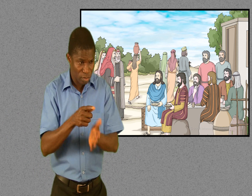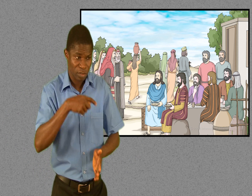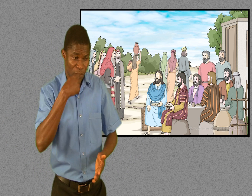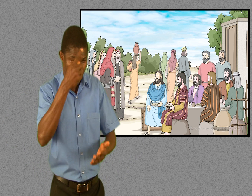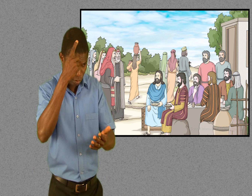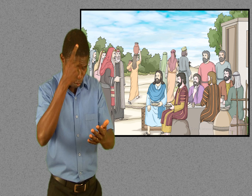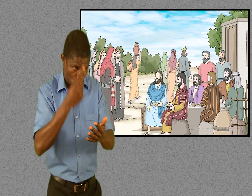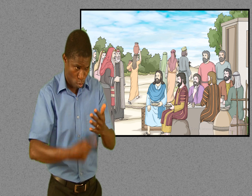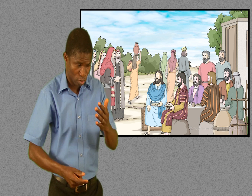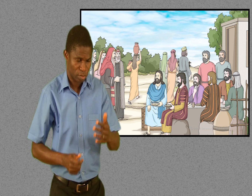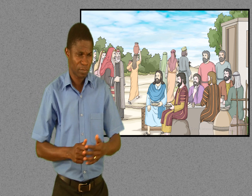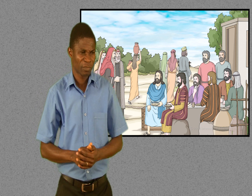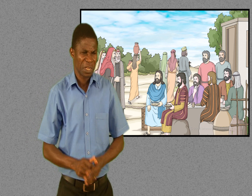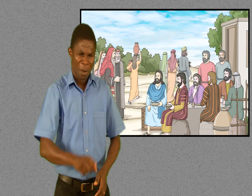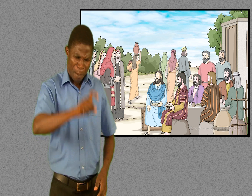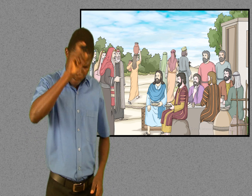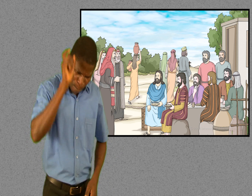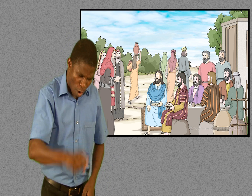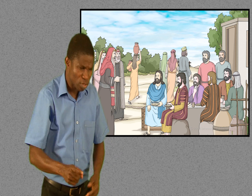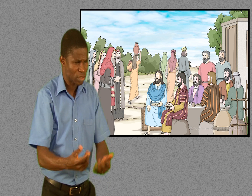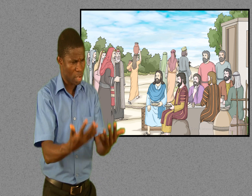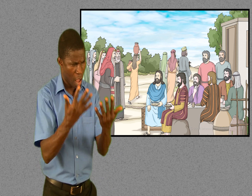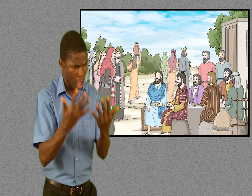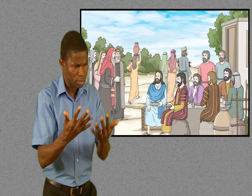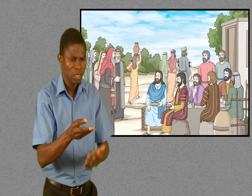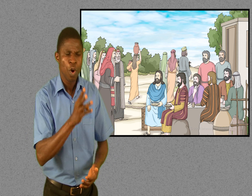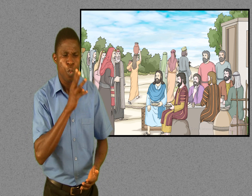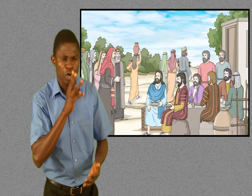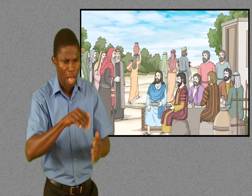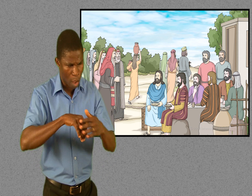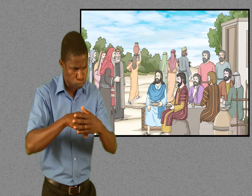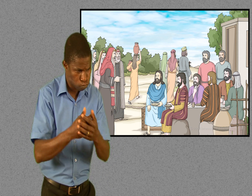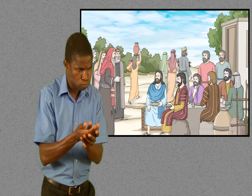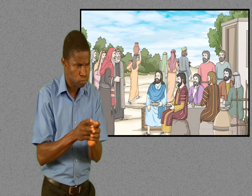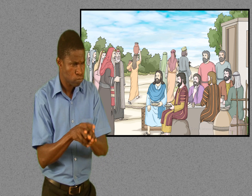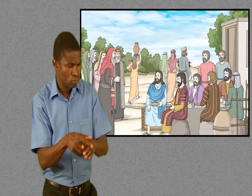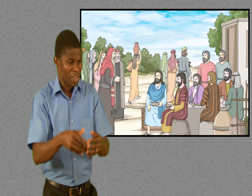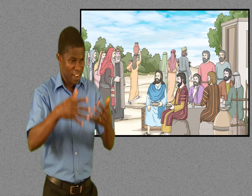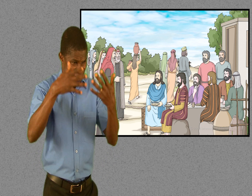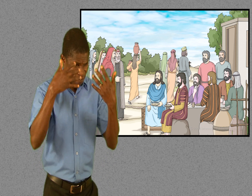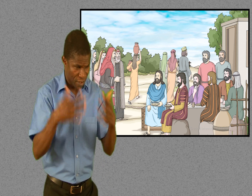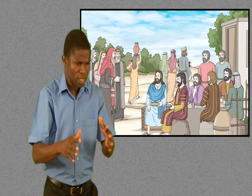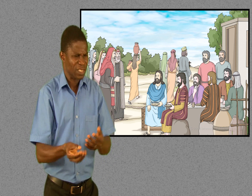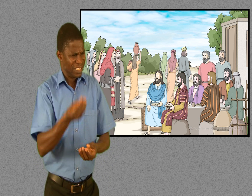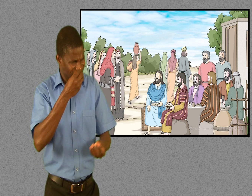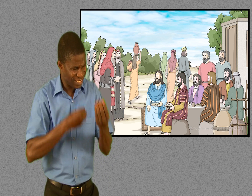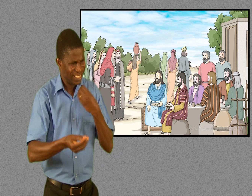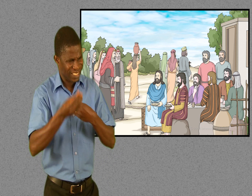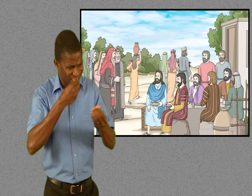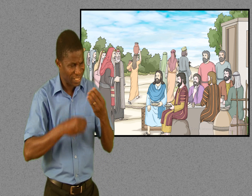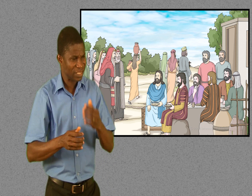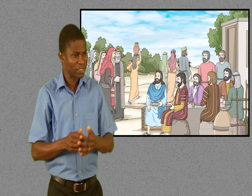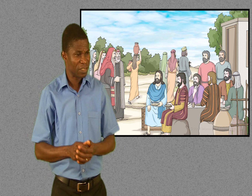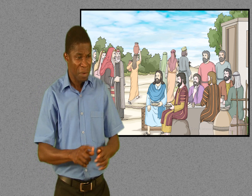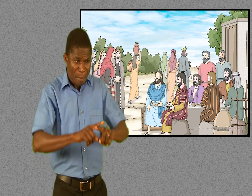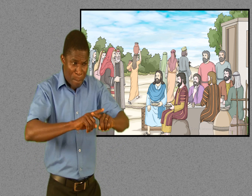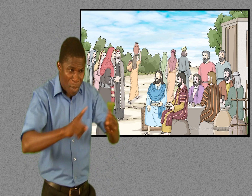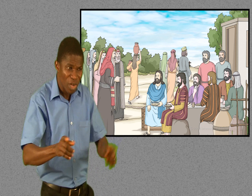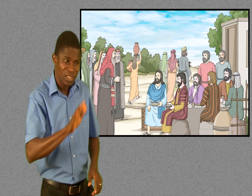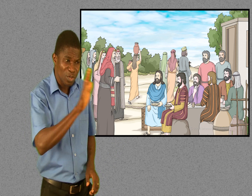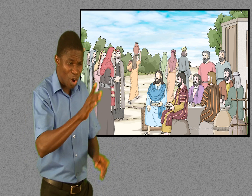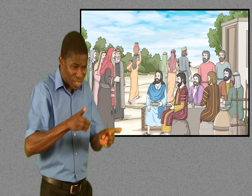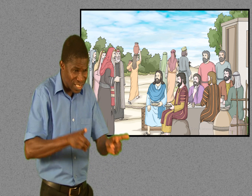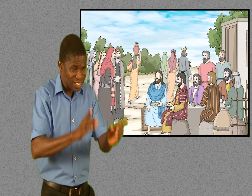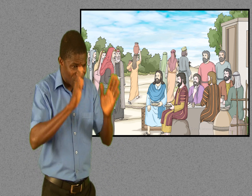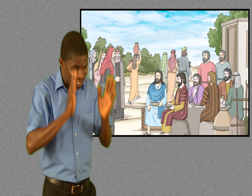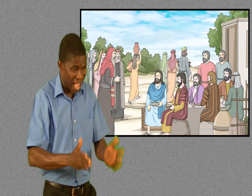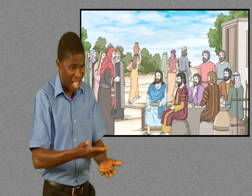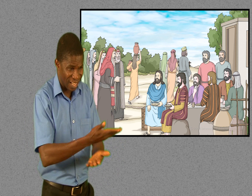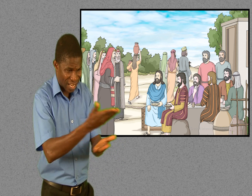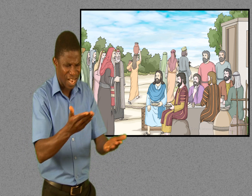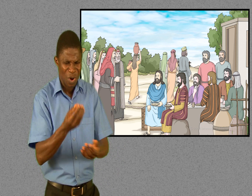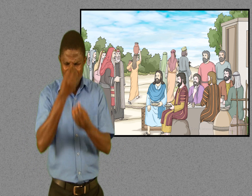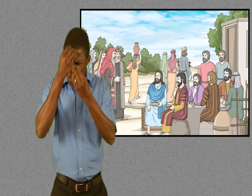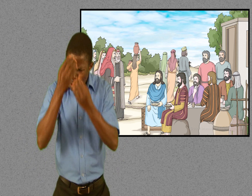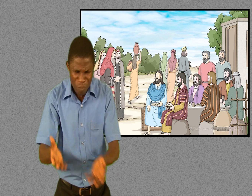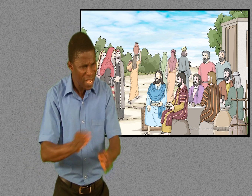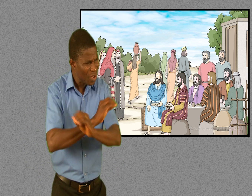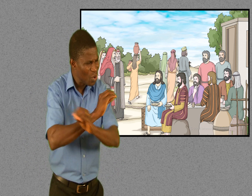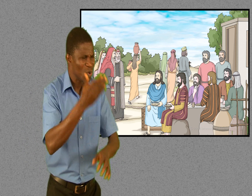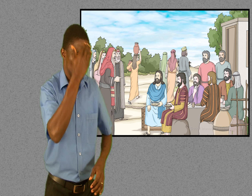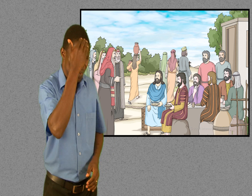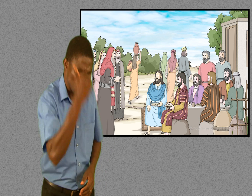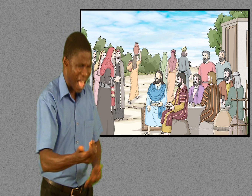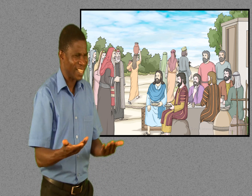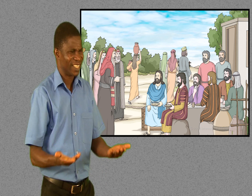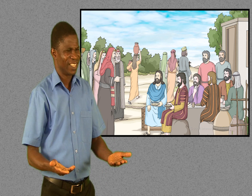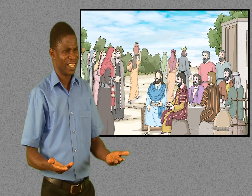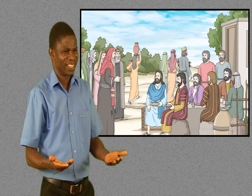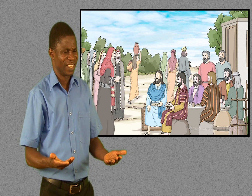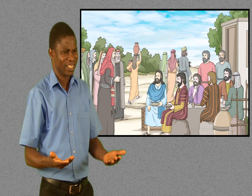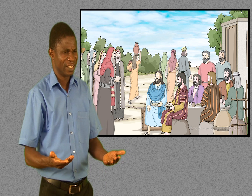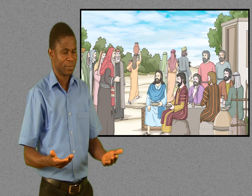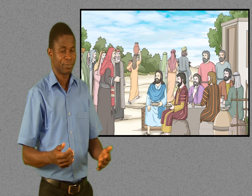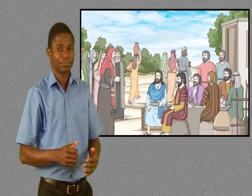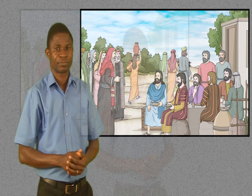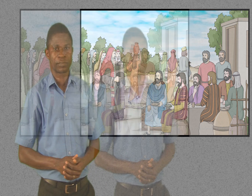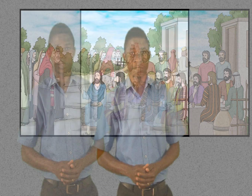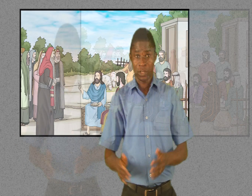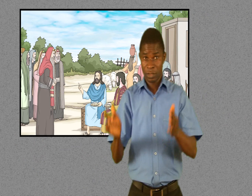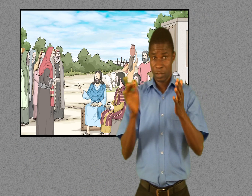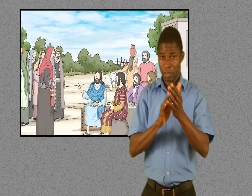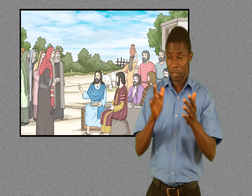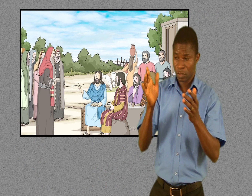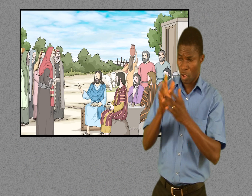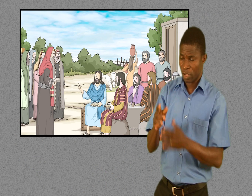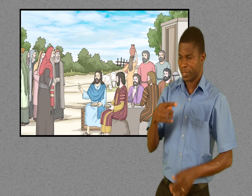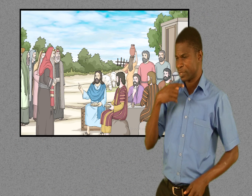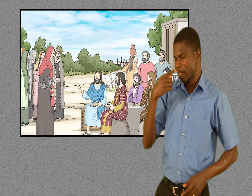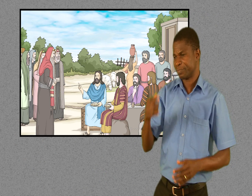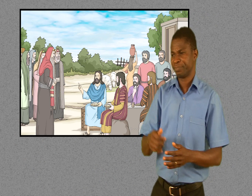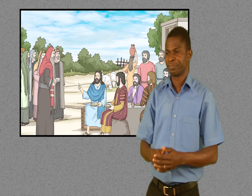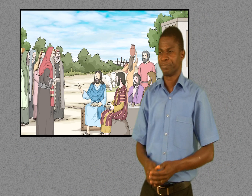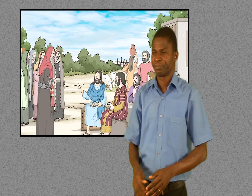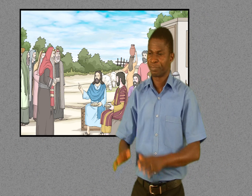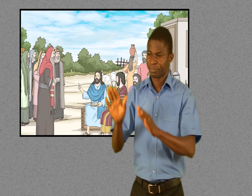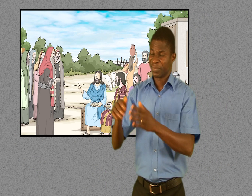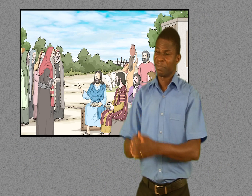They do not wash their hands before they eat.”